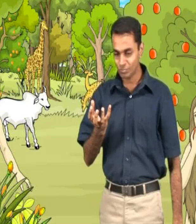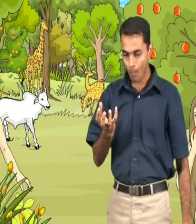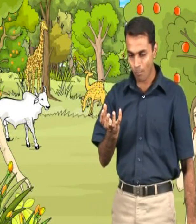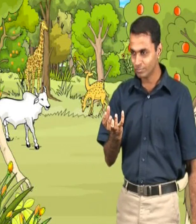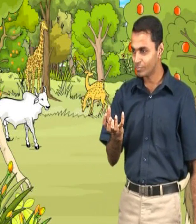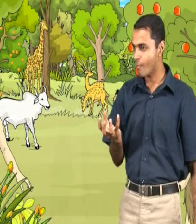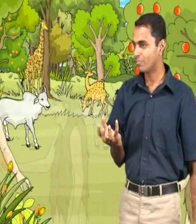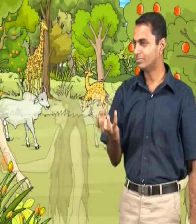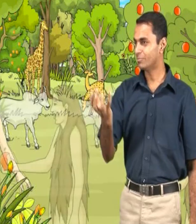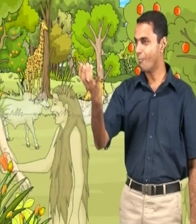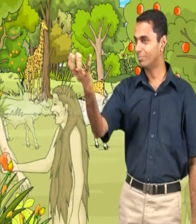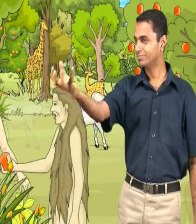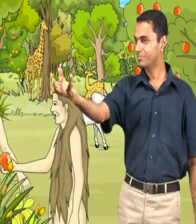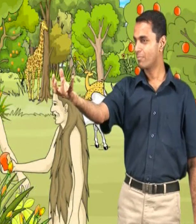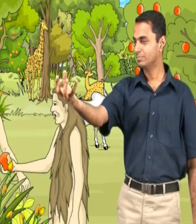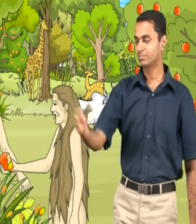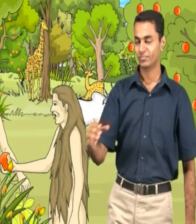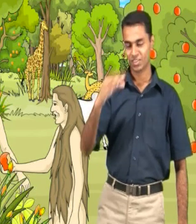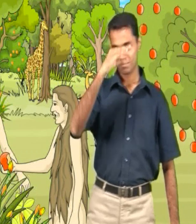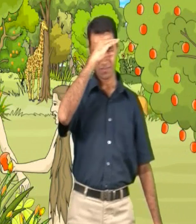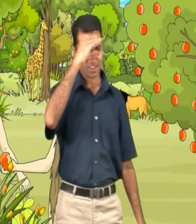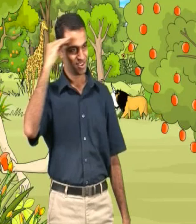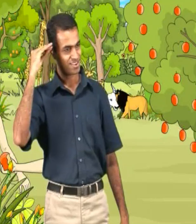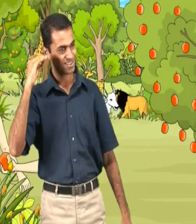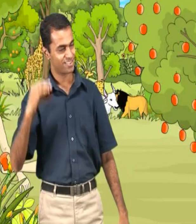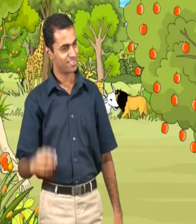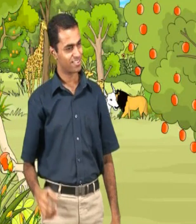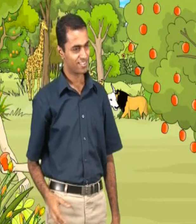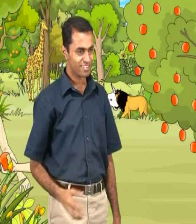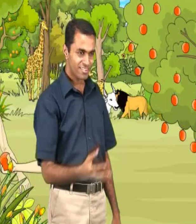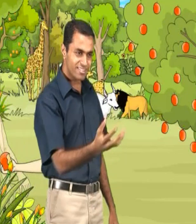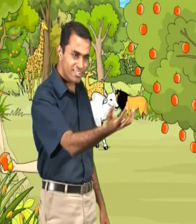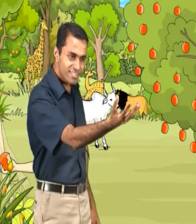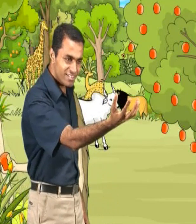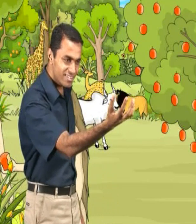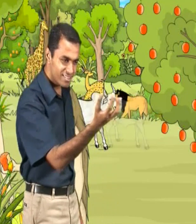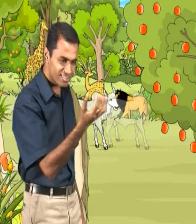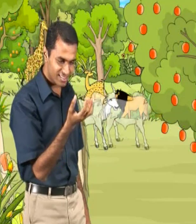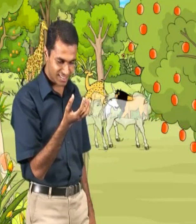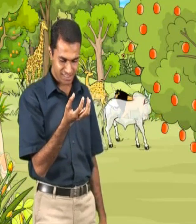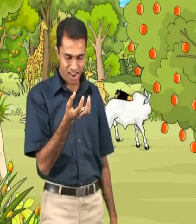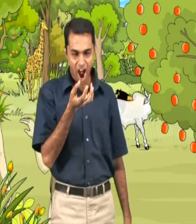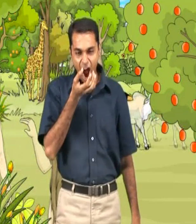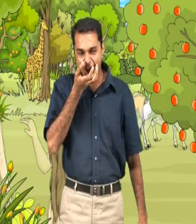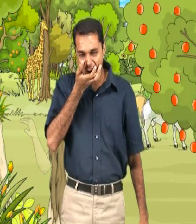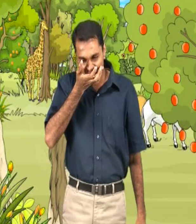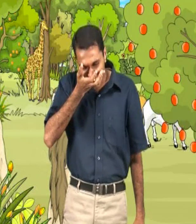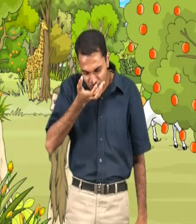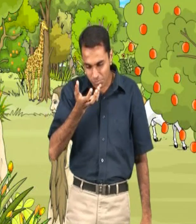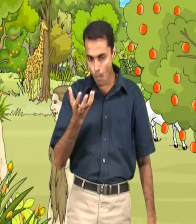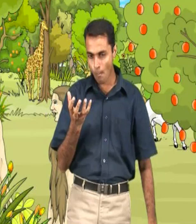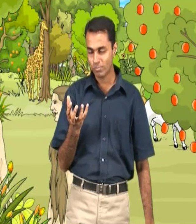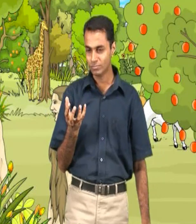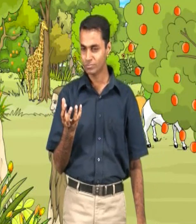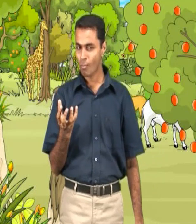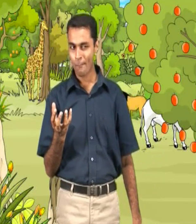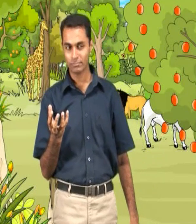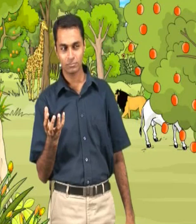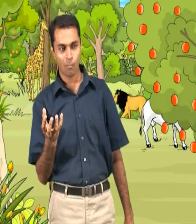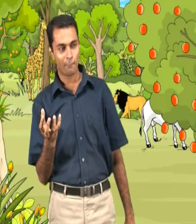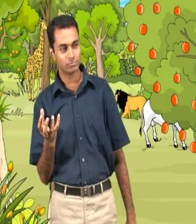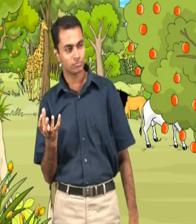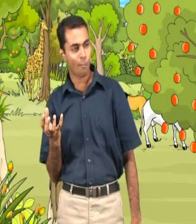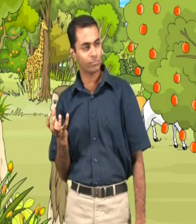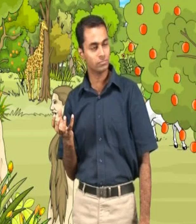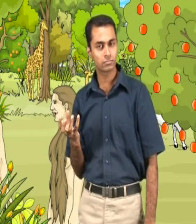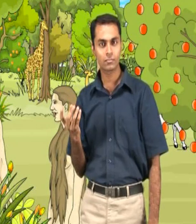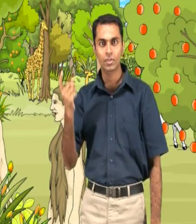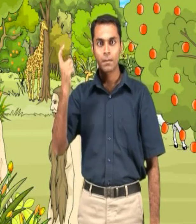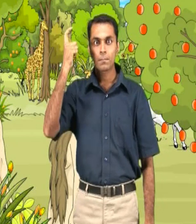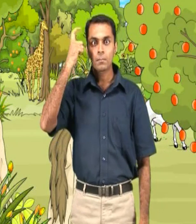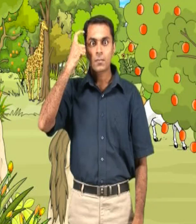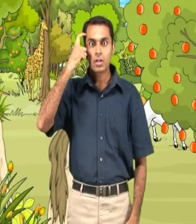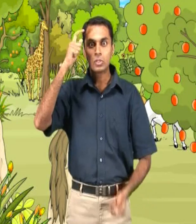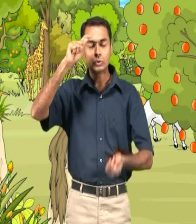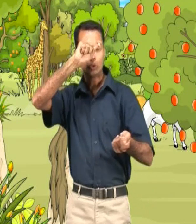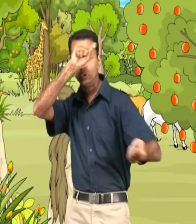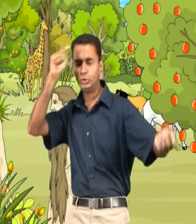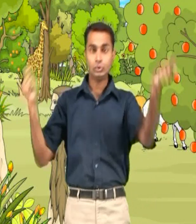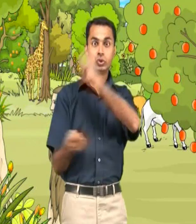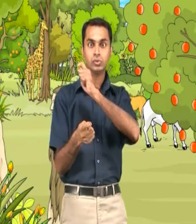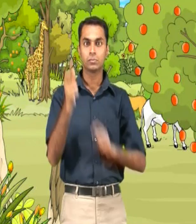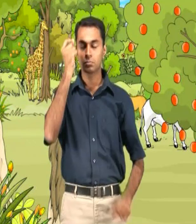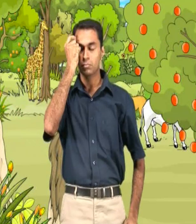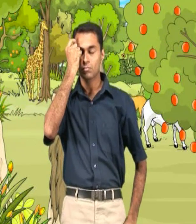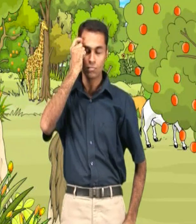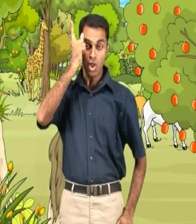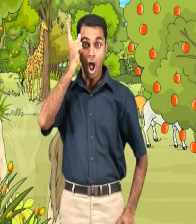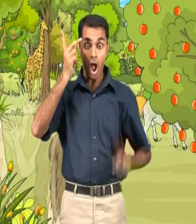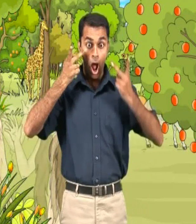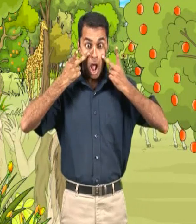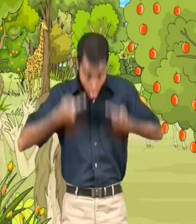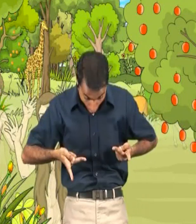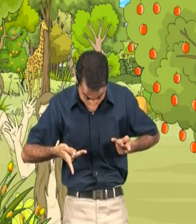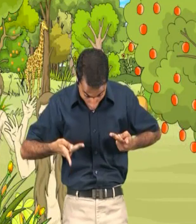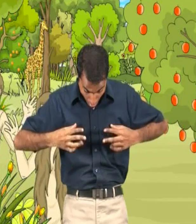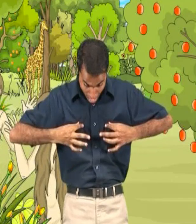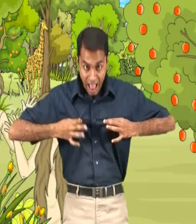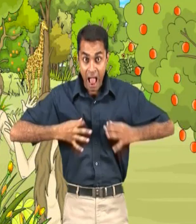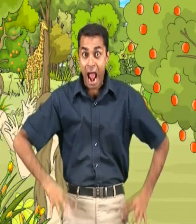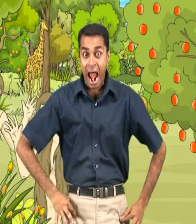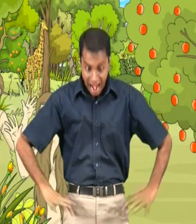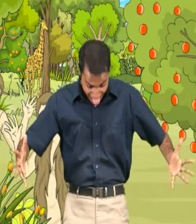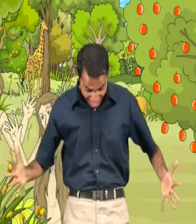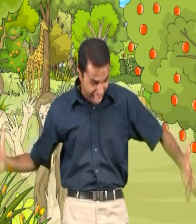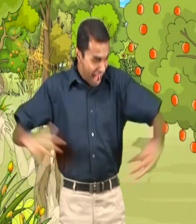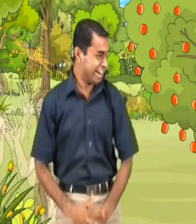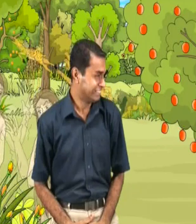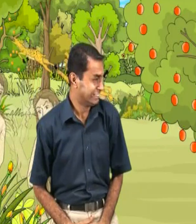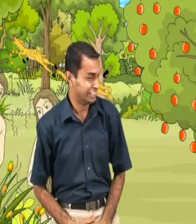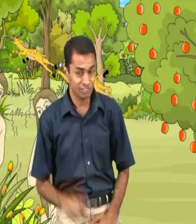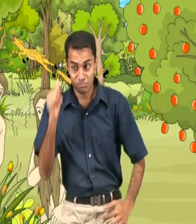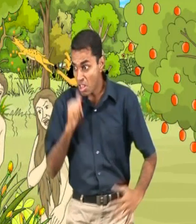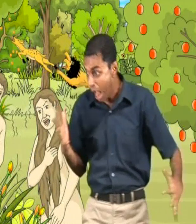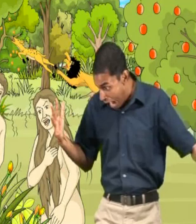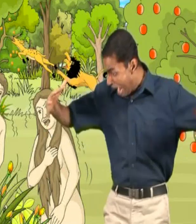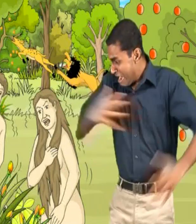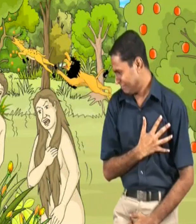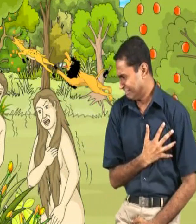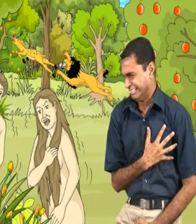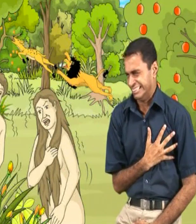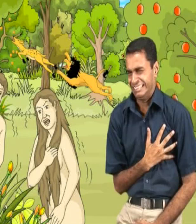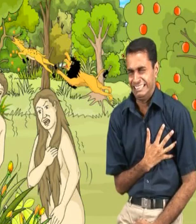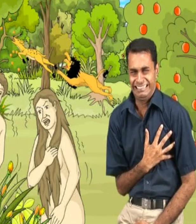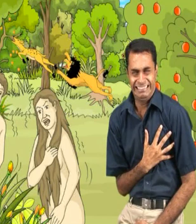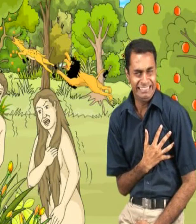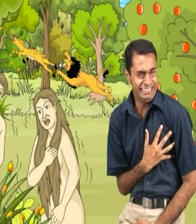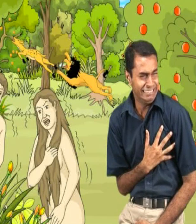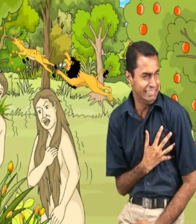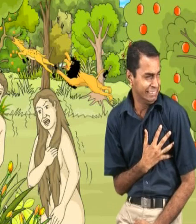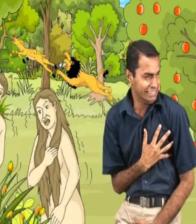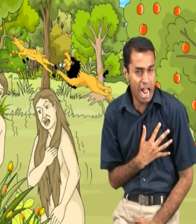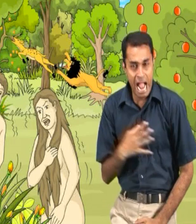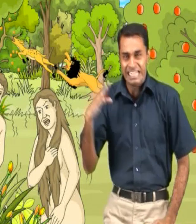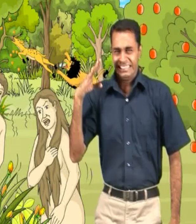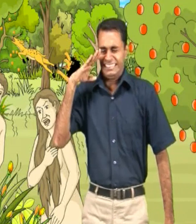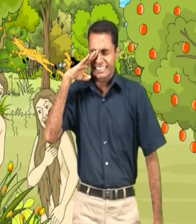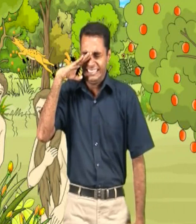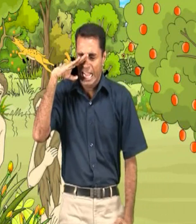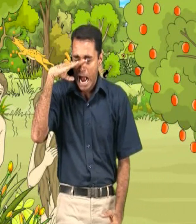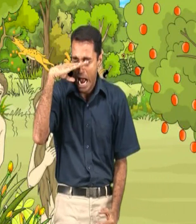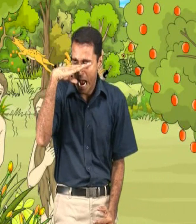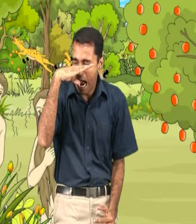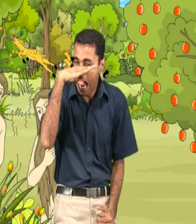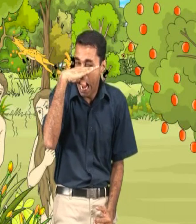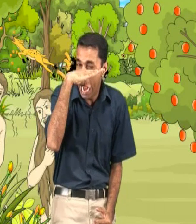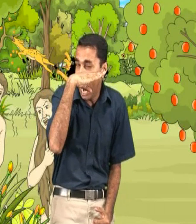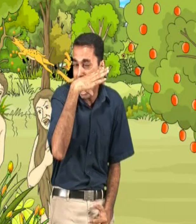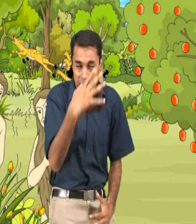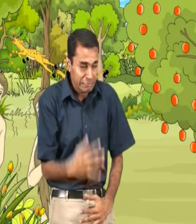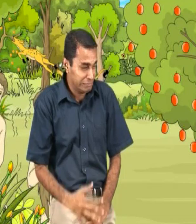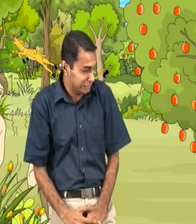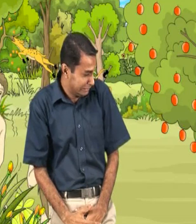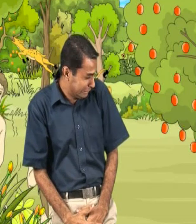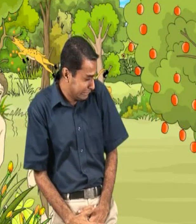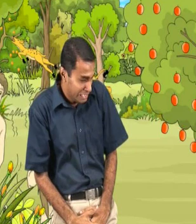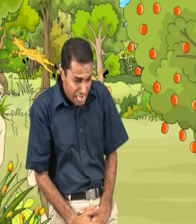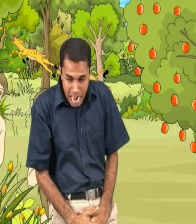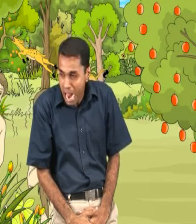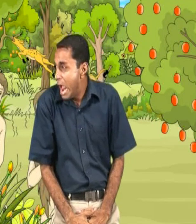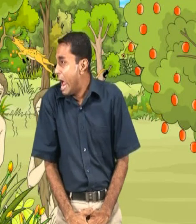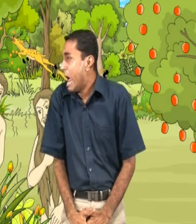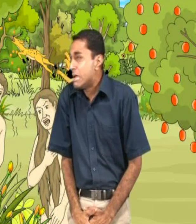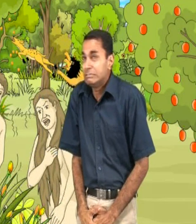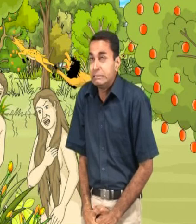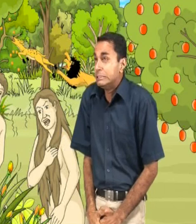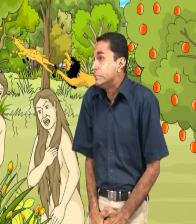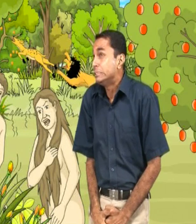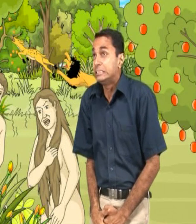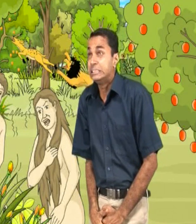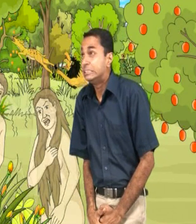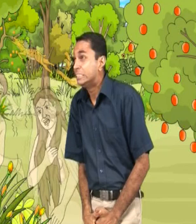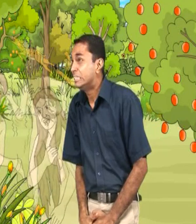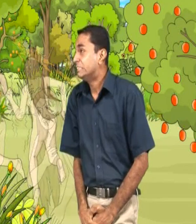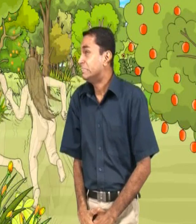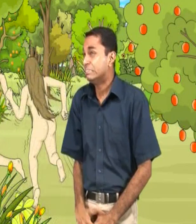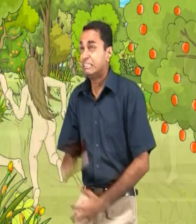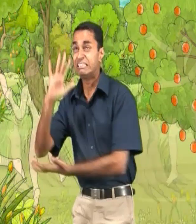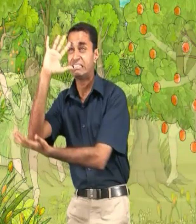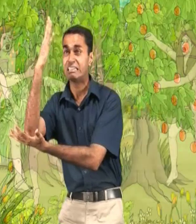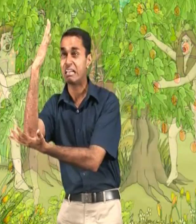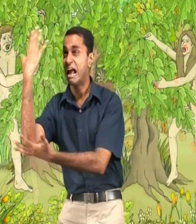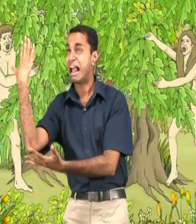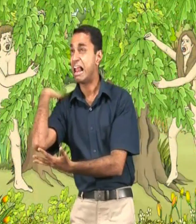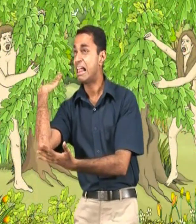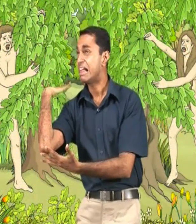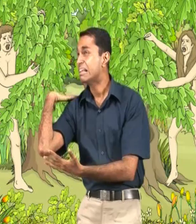She also gave some to her husband who was with her, and he ate it. And the eyes of both of them were opened, and they knew that they were naked;